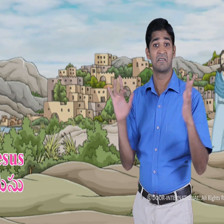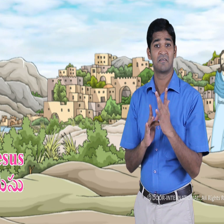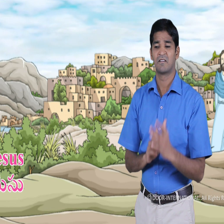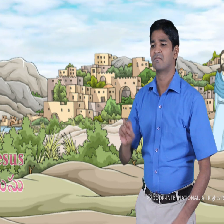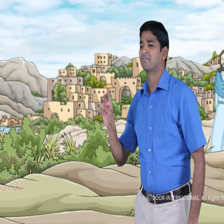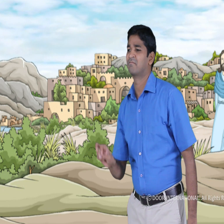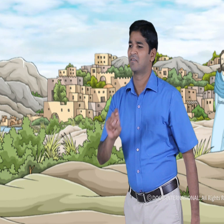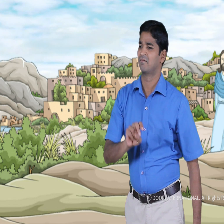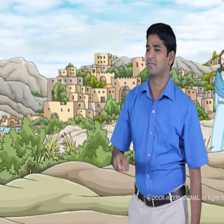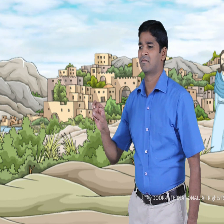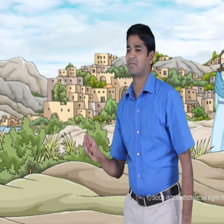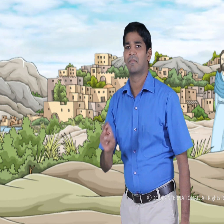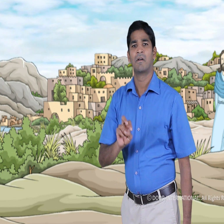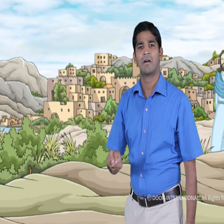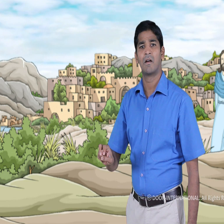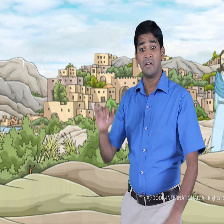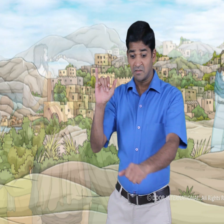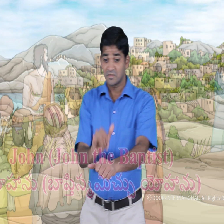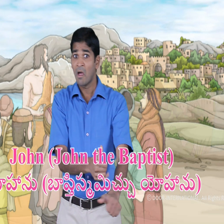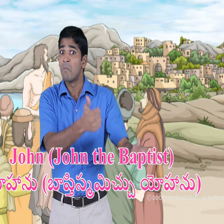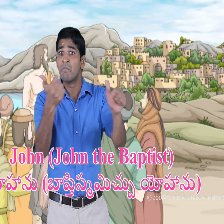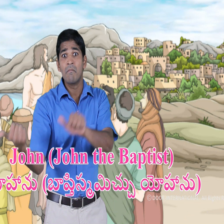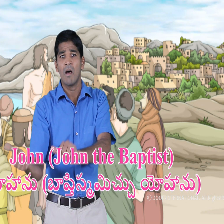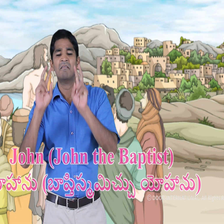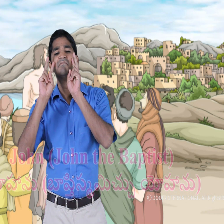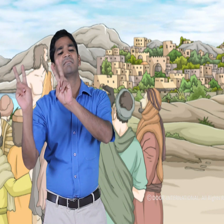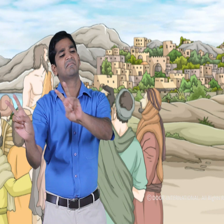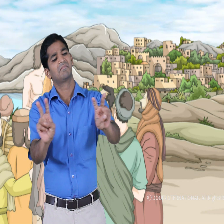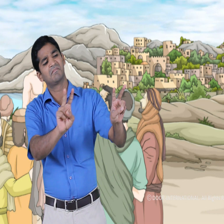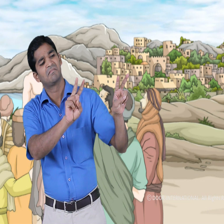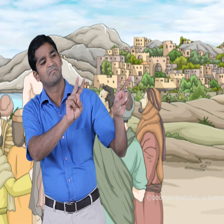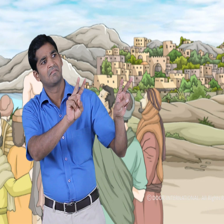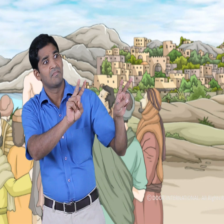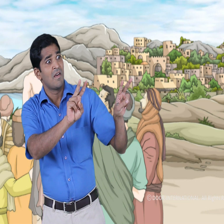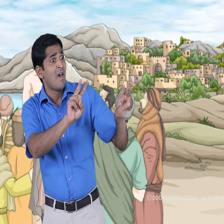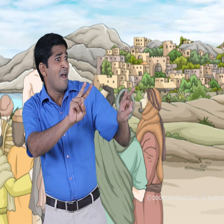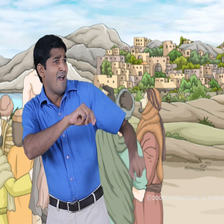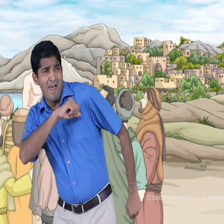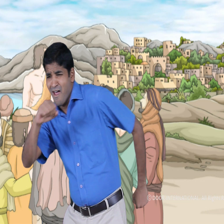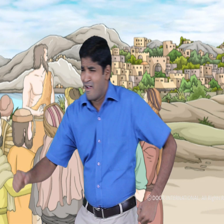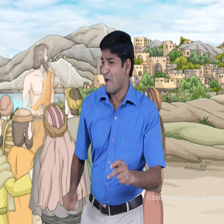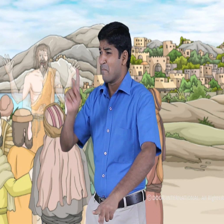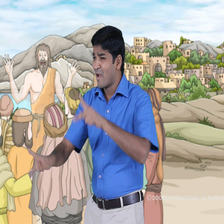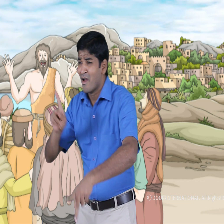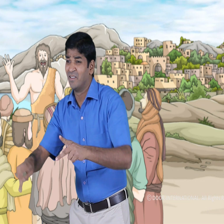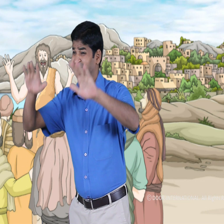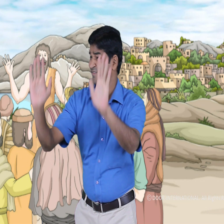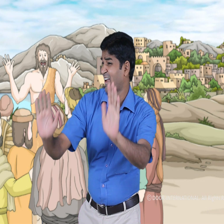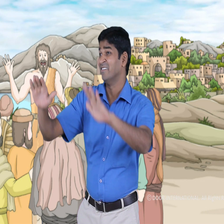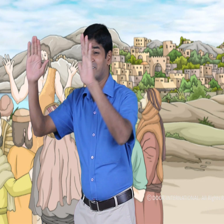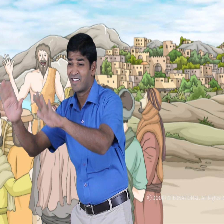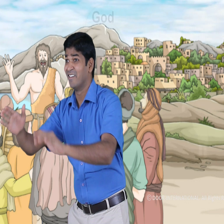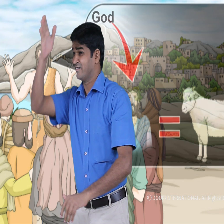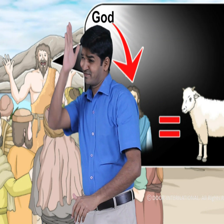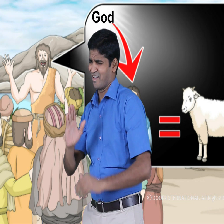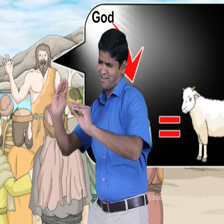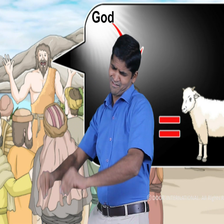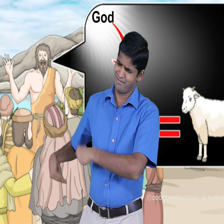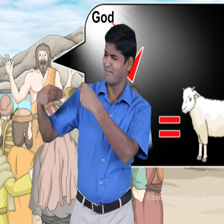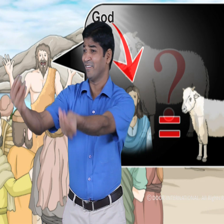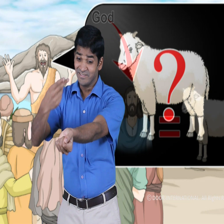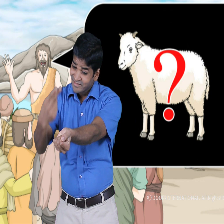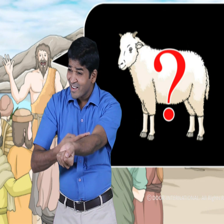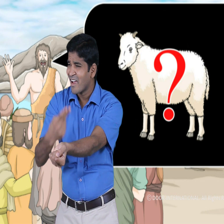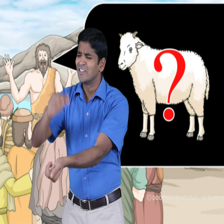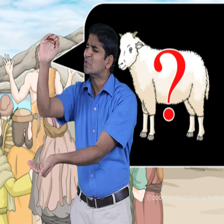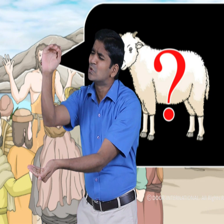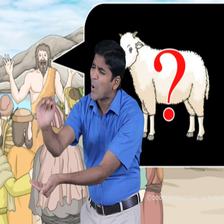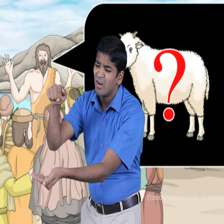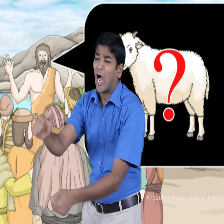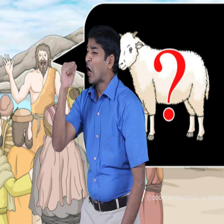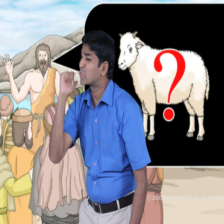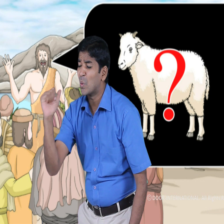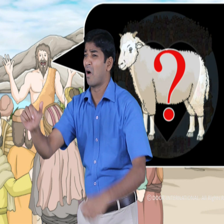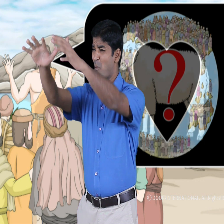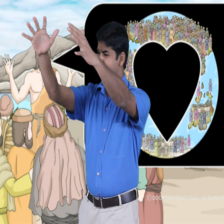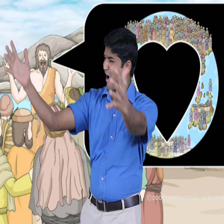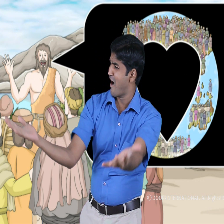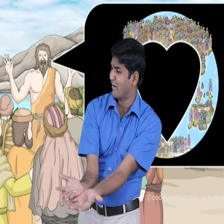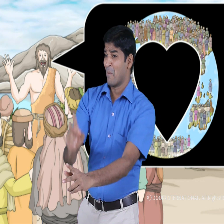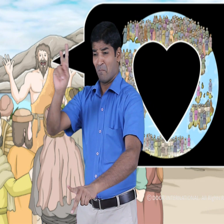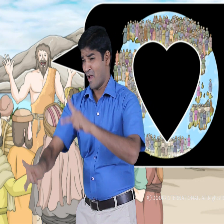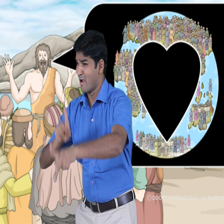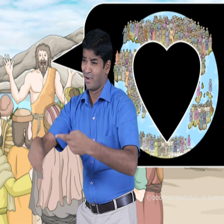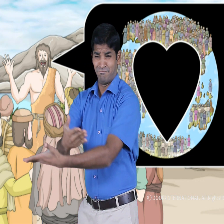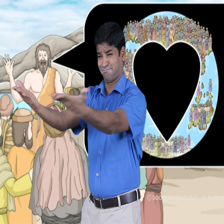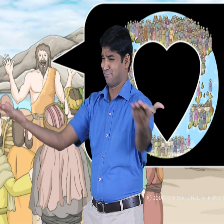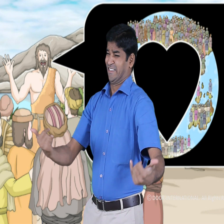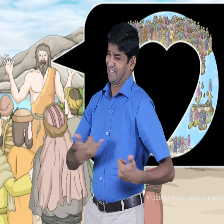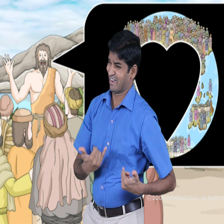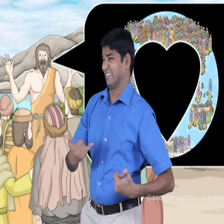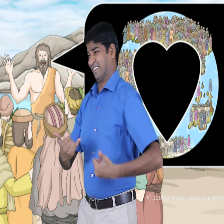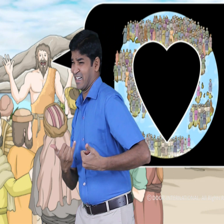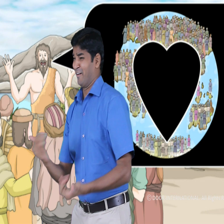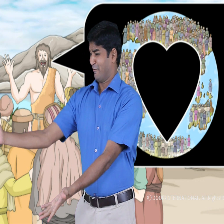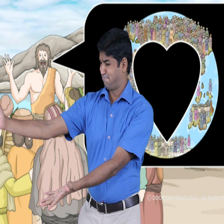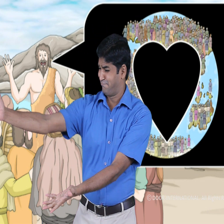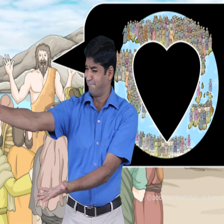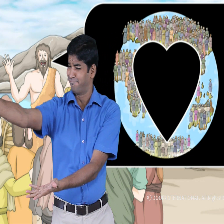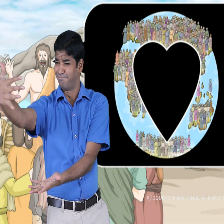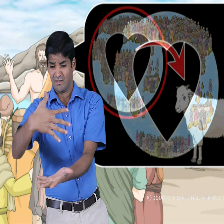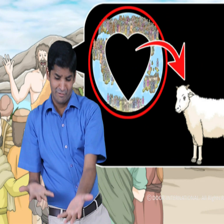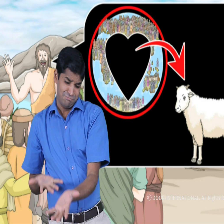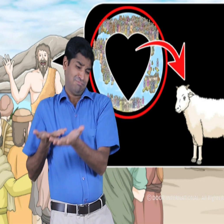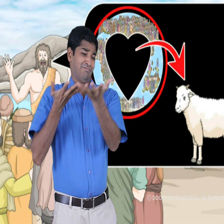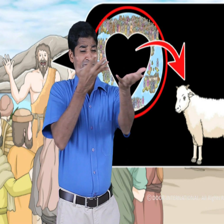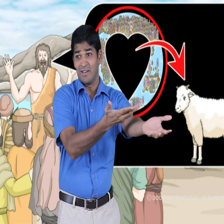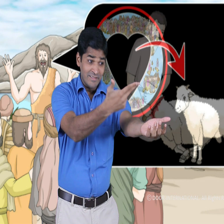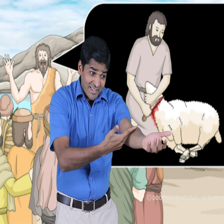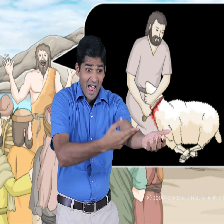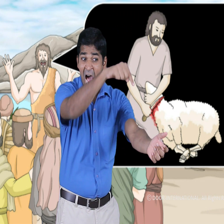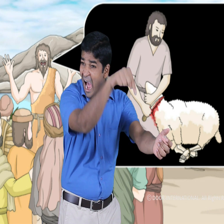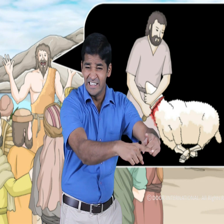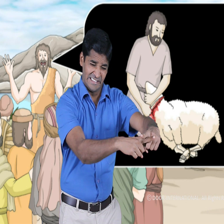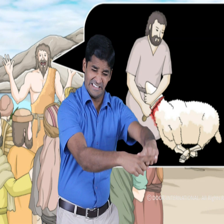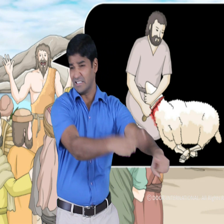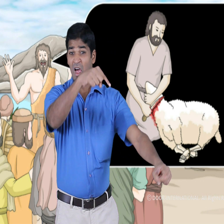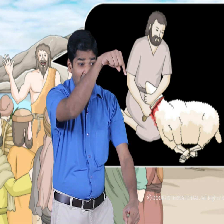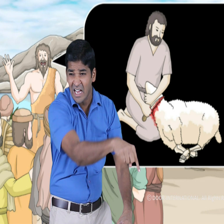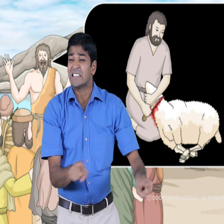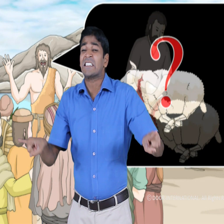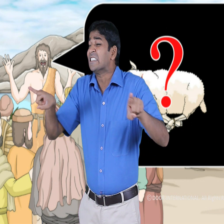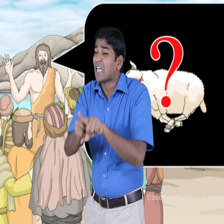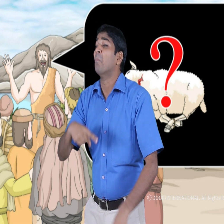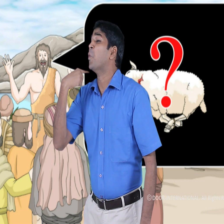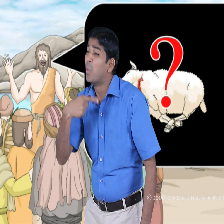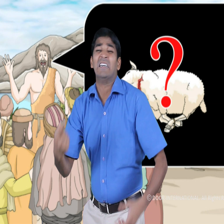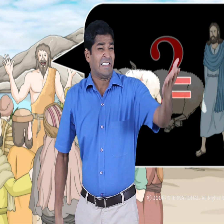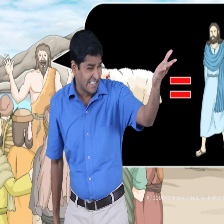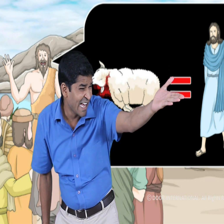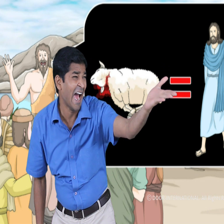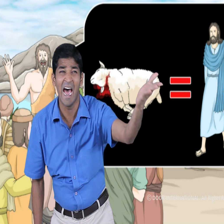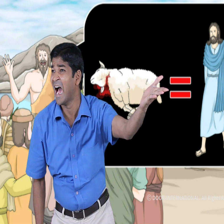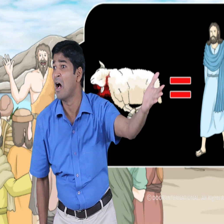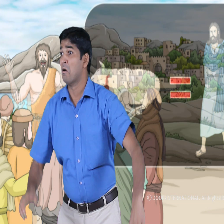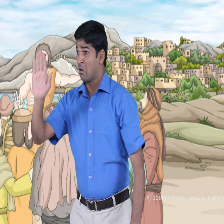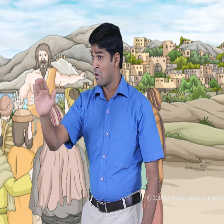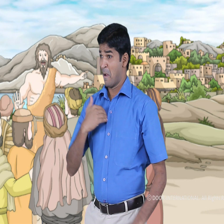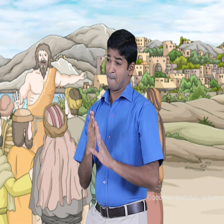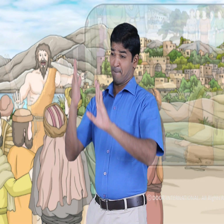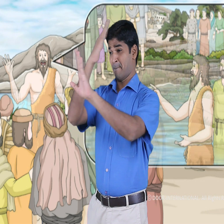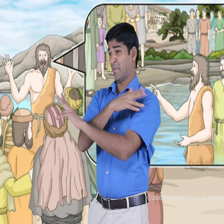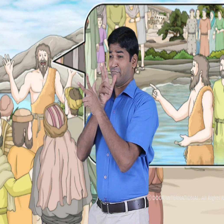The next day John saw Jesus coming toward him and said, “Look, the Lamb of God, who takes away the sin of the world!